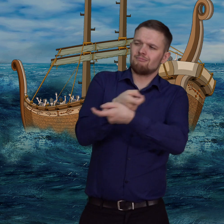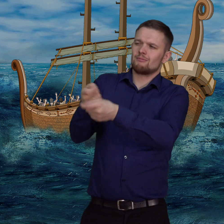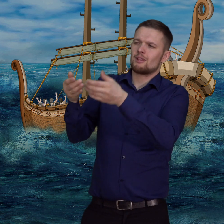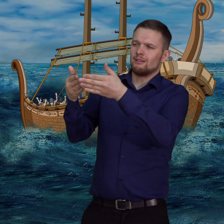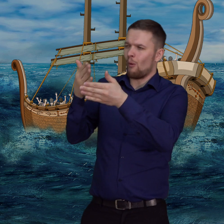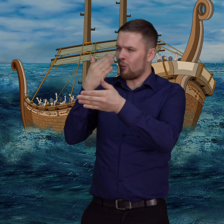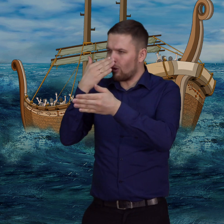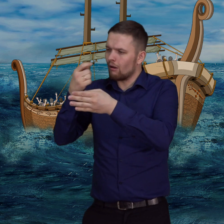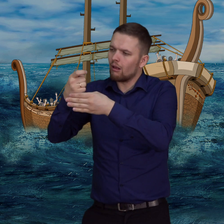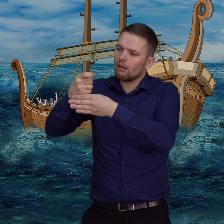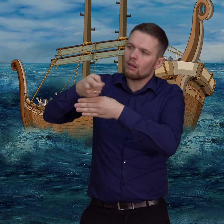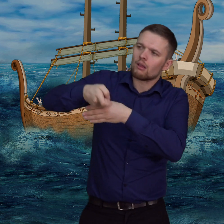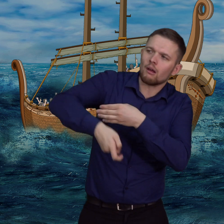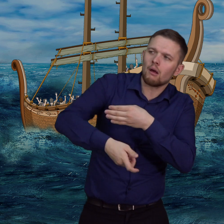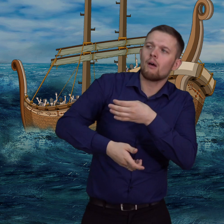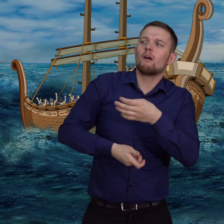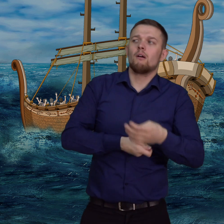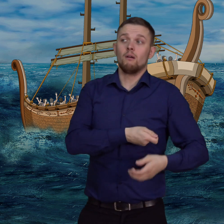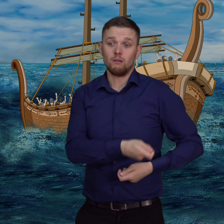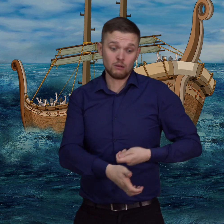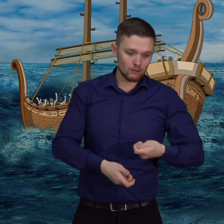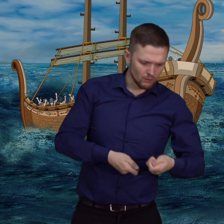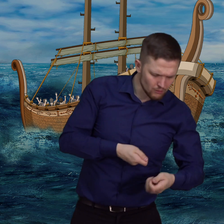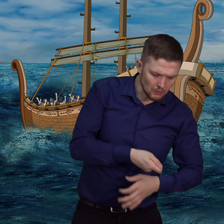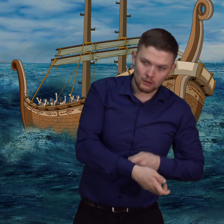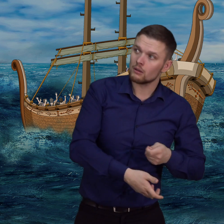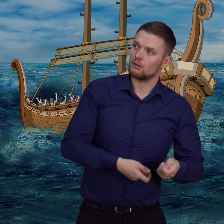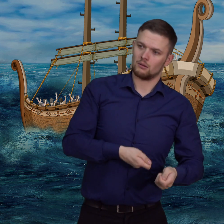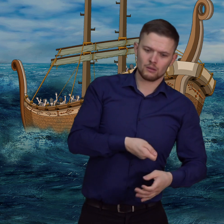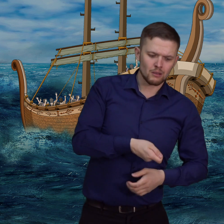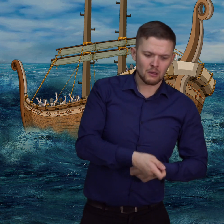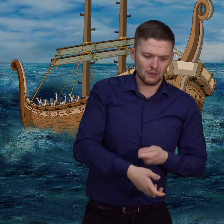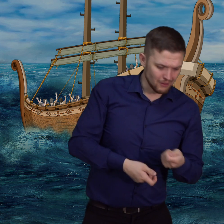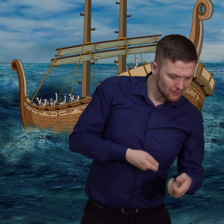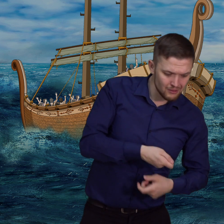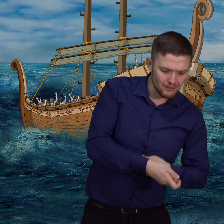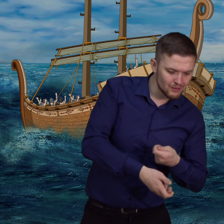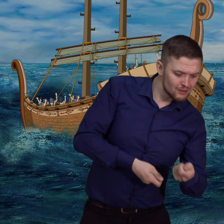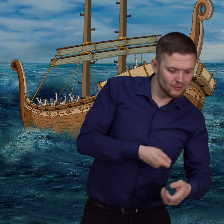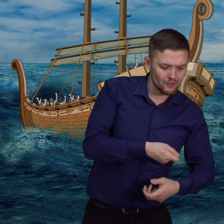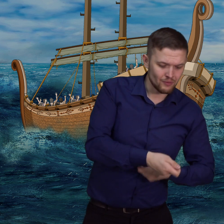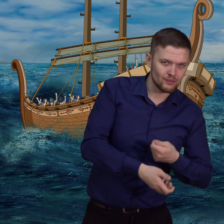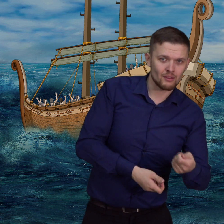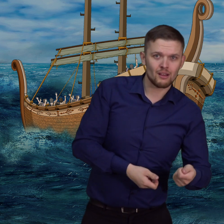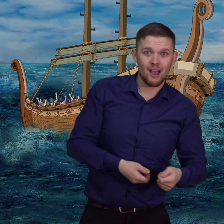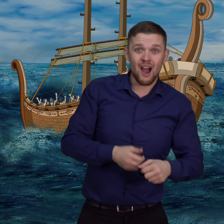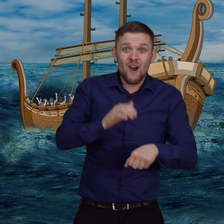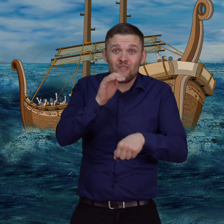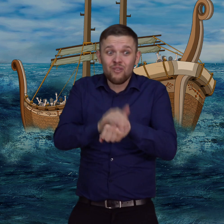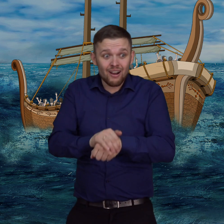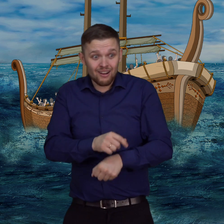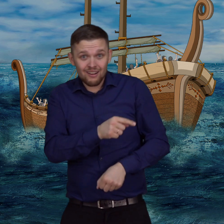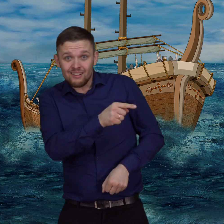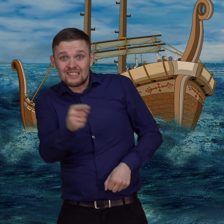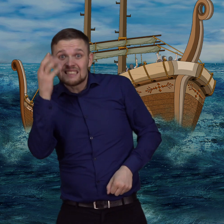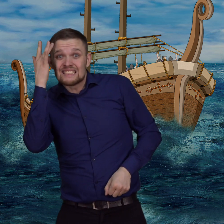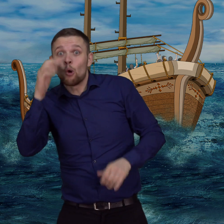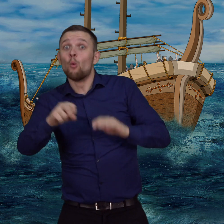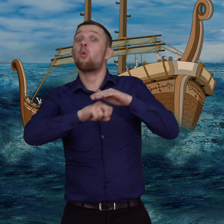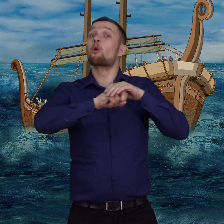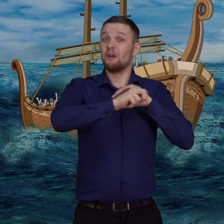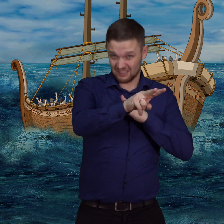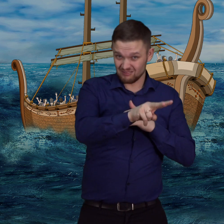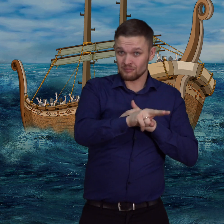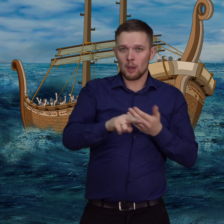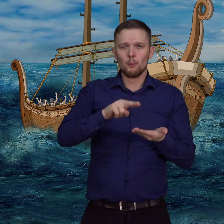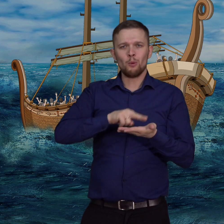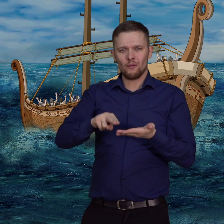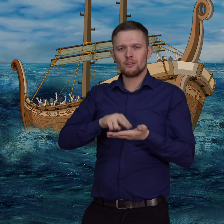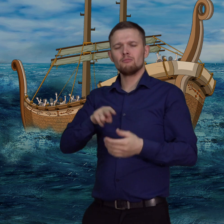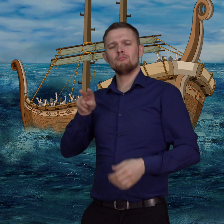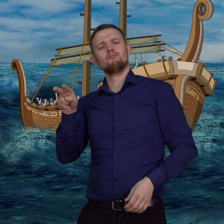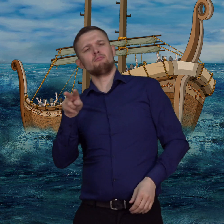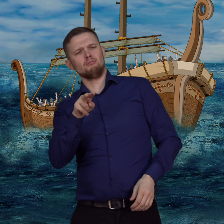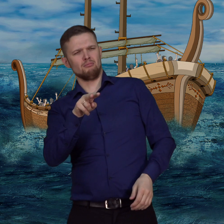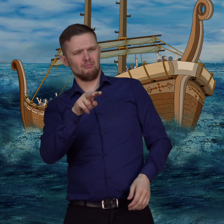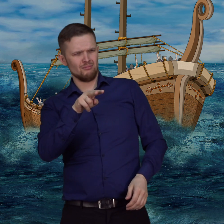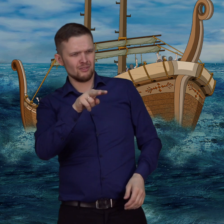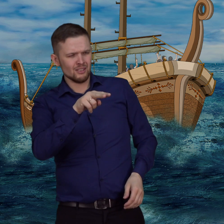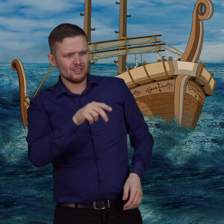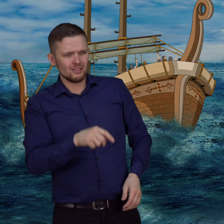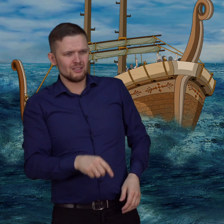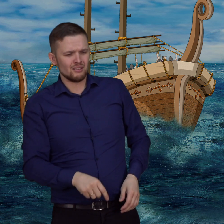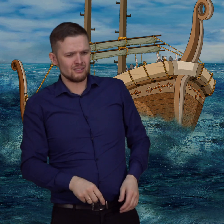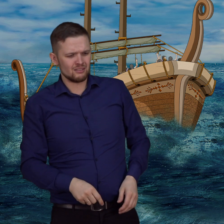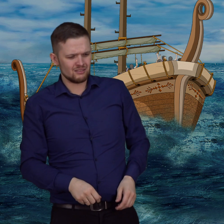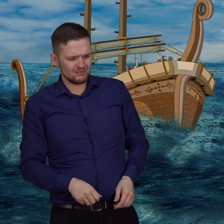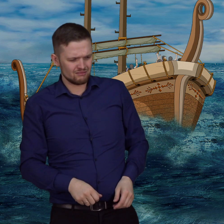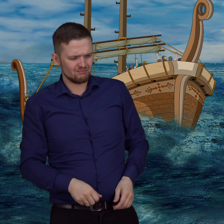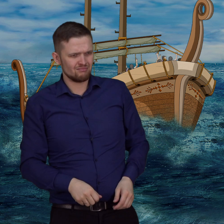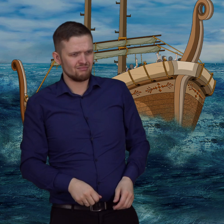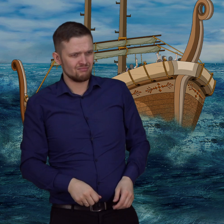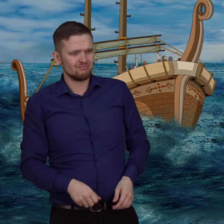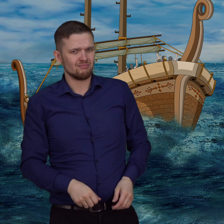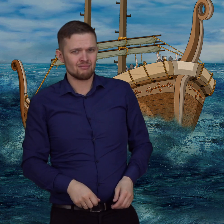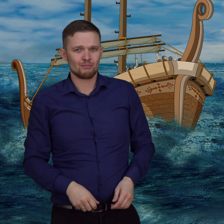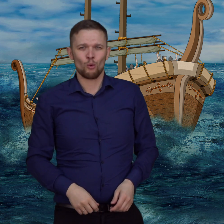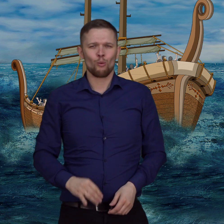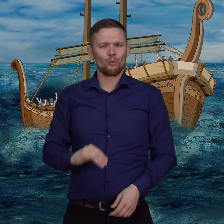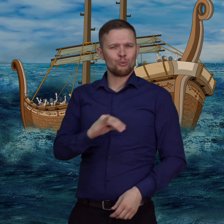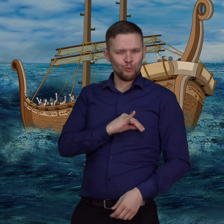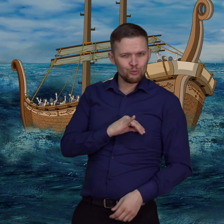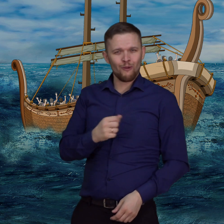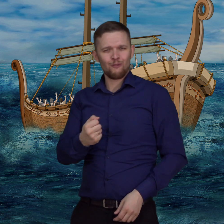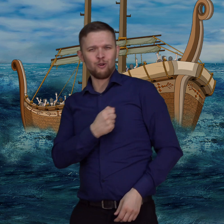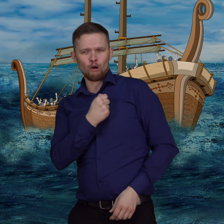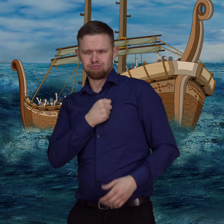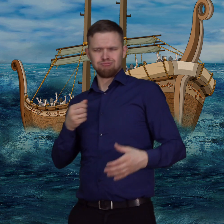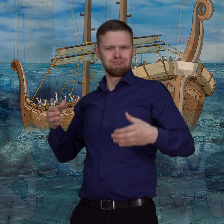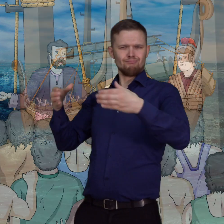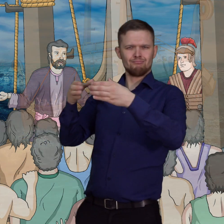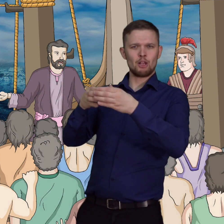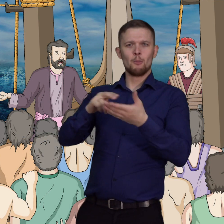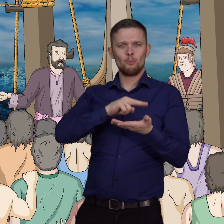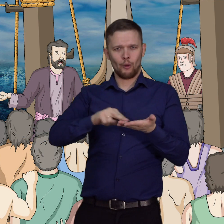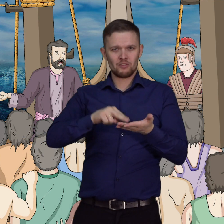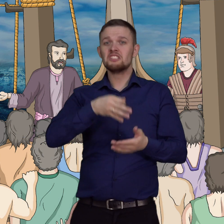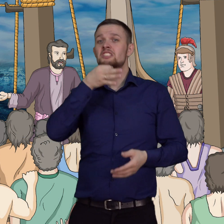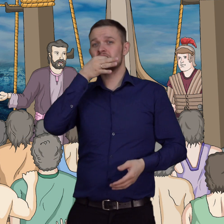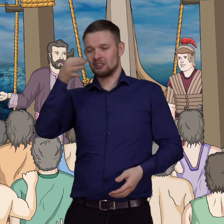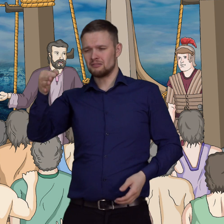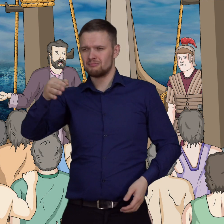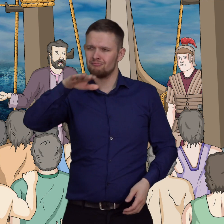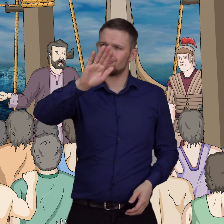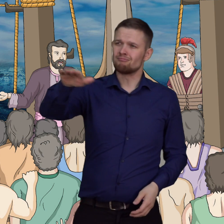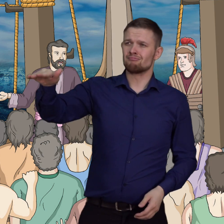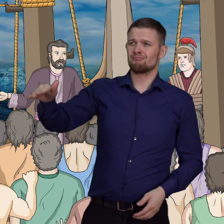Pretending to lower anchors from the bow, they let the lifeboat down into the sea.